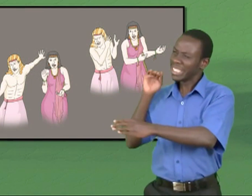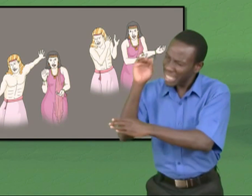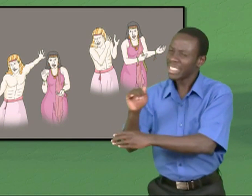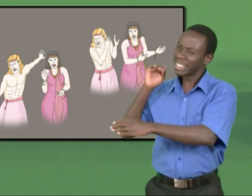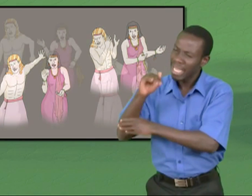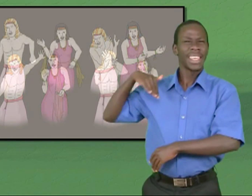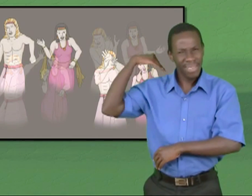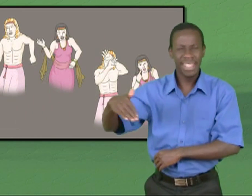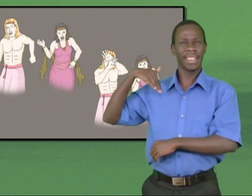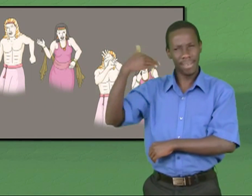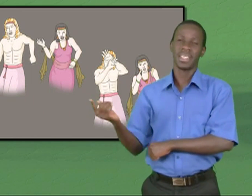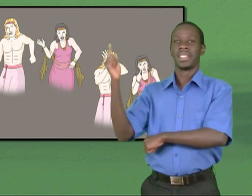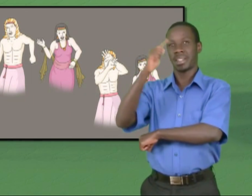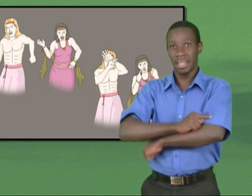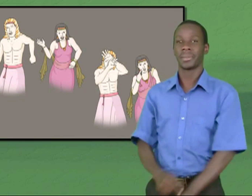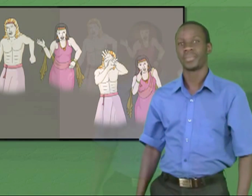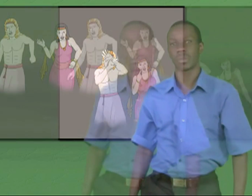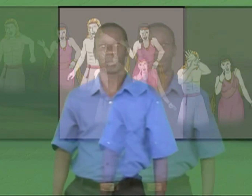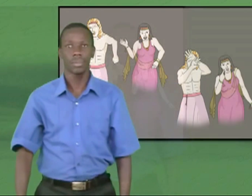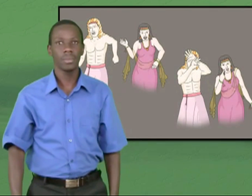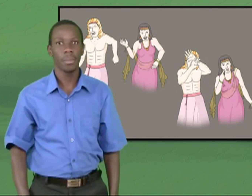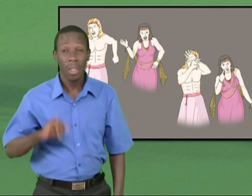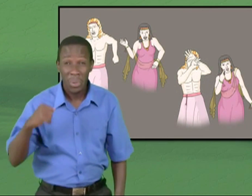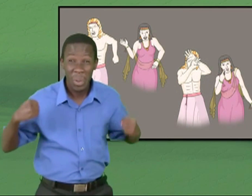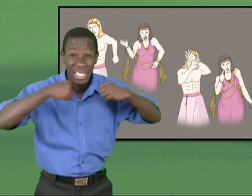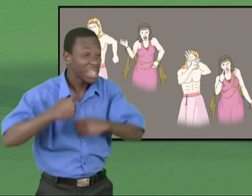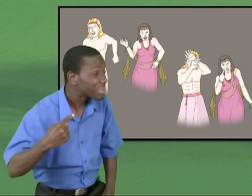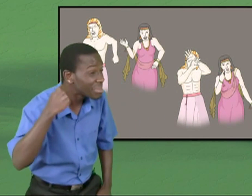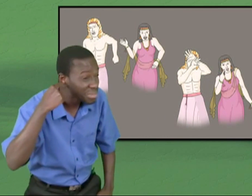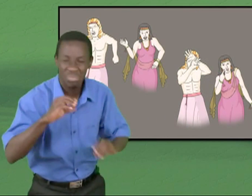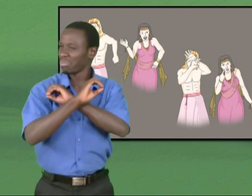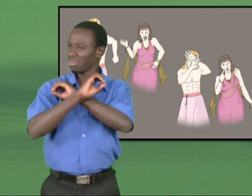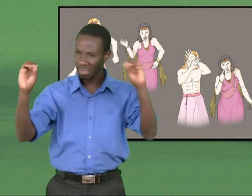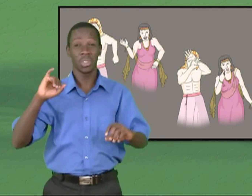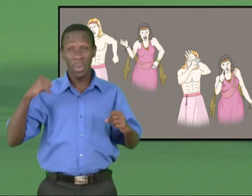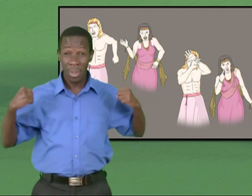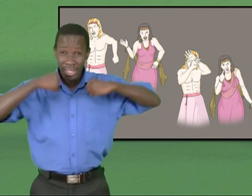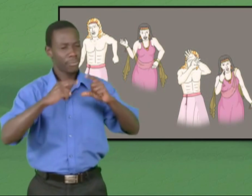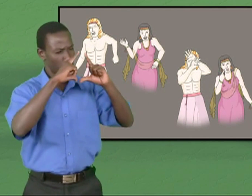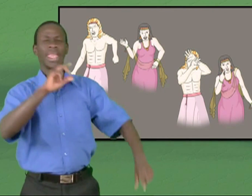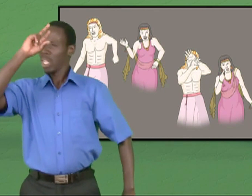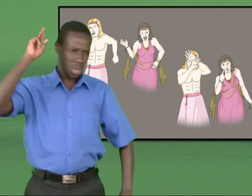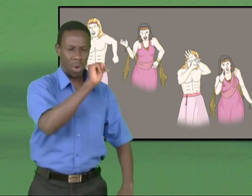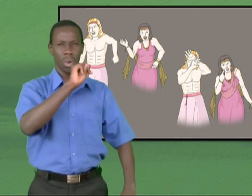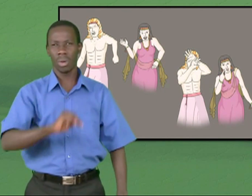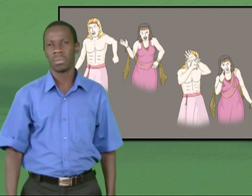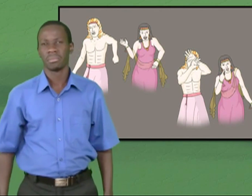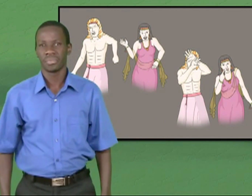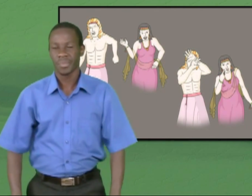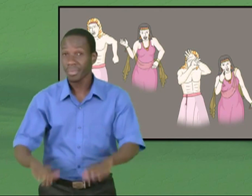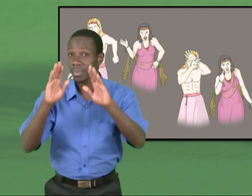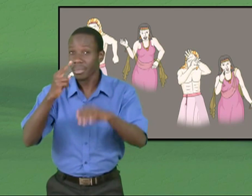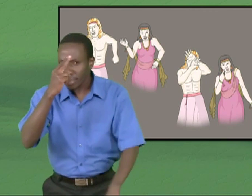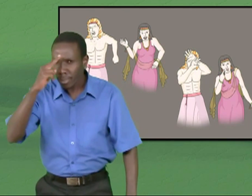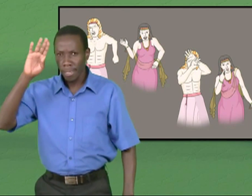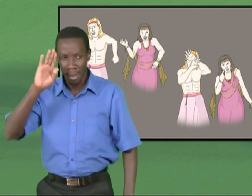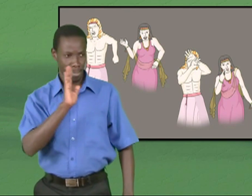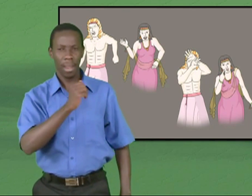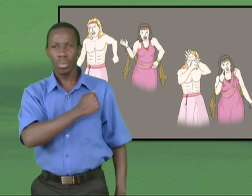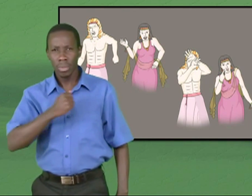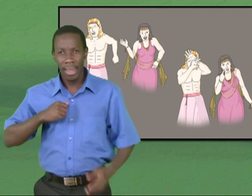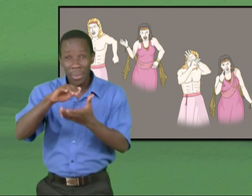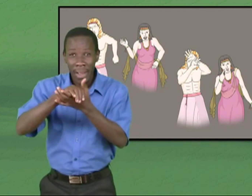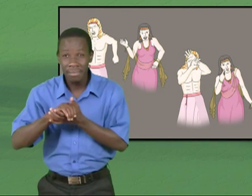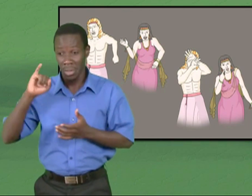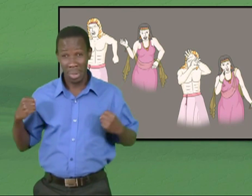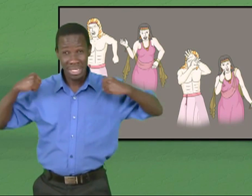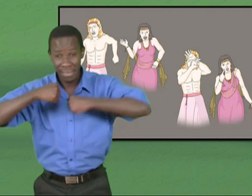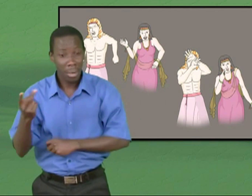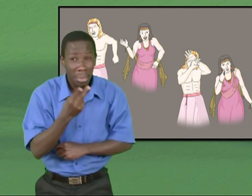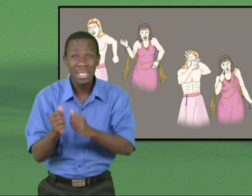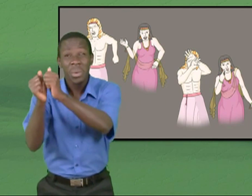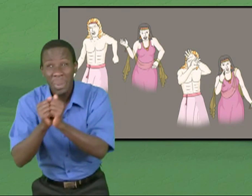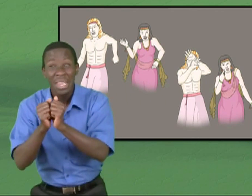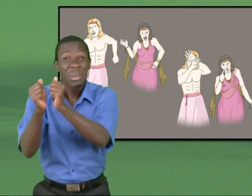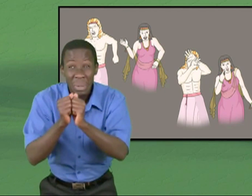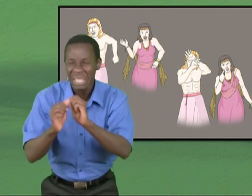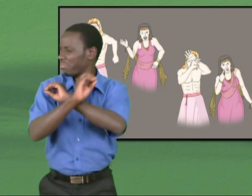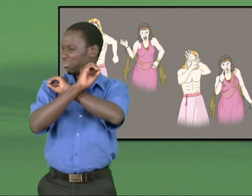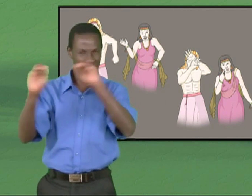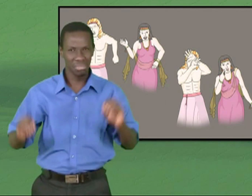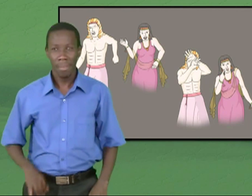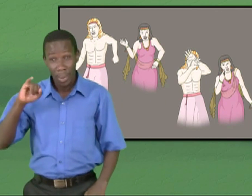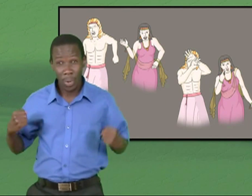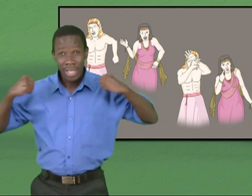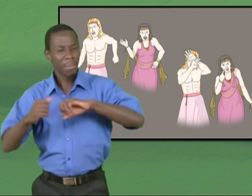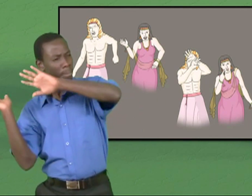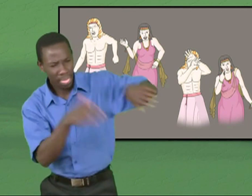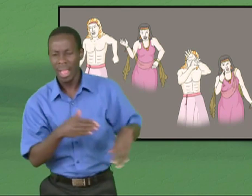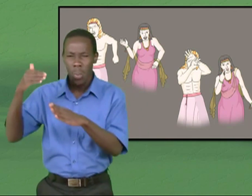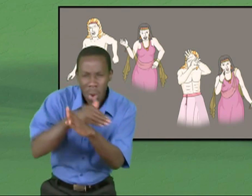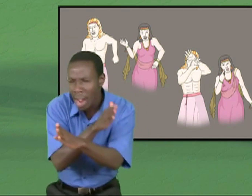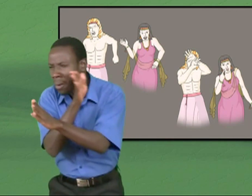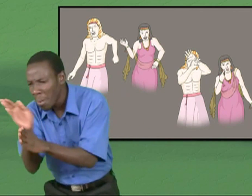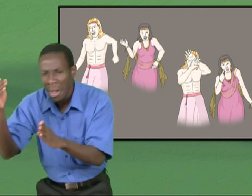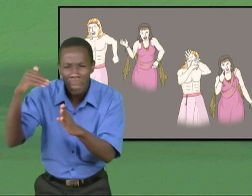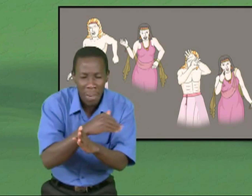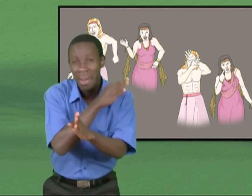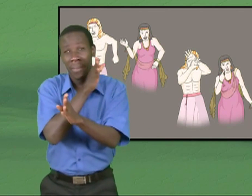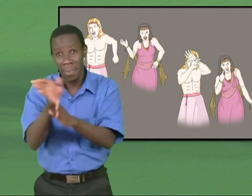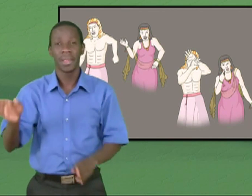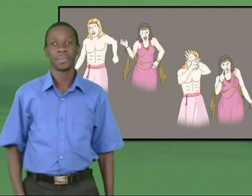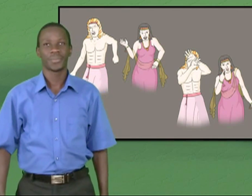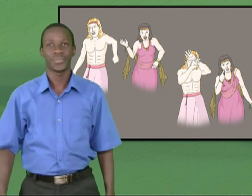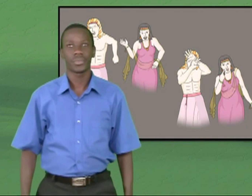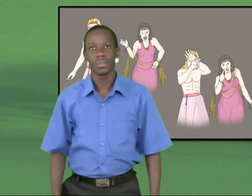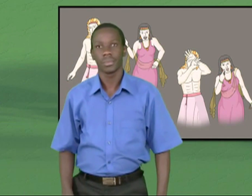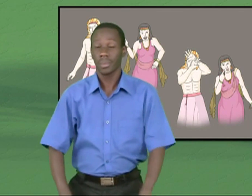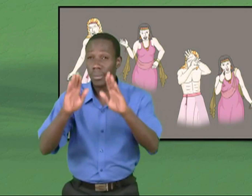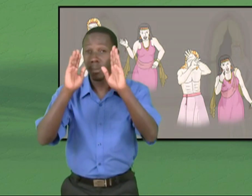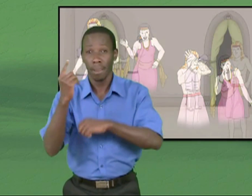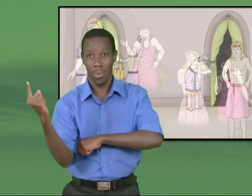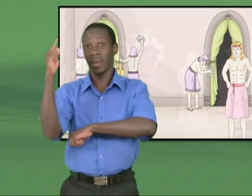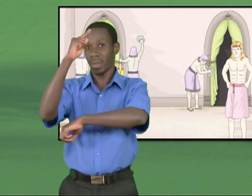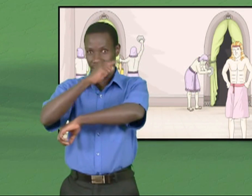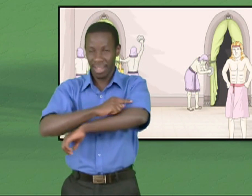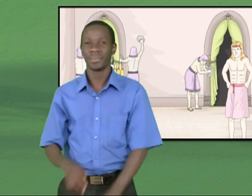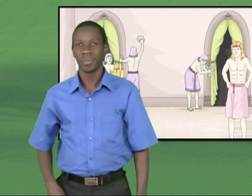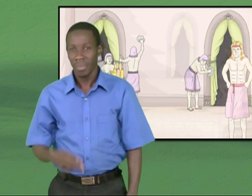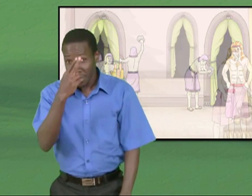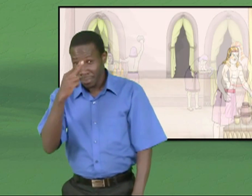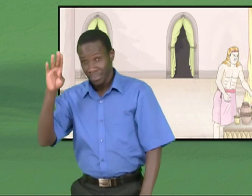Although Potiphar’s wife spoke to Joseph day after day, he refused to go to bed with her or even be near her.